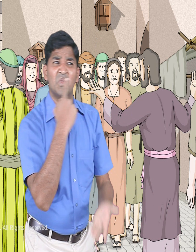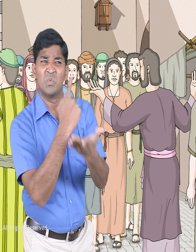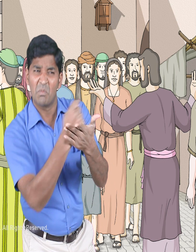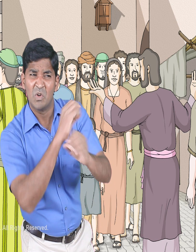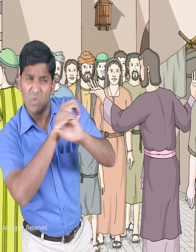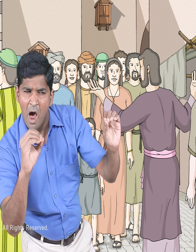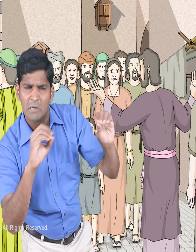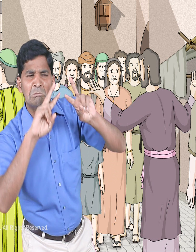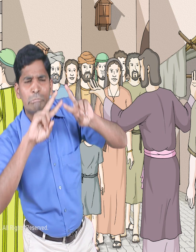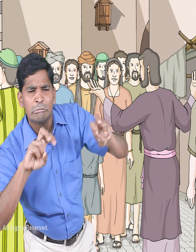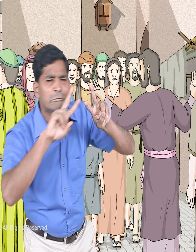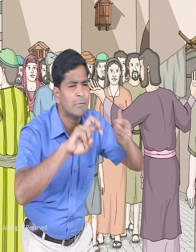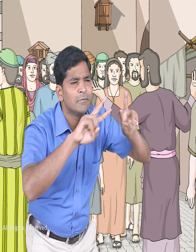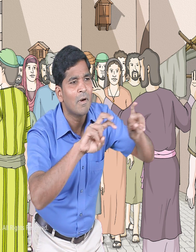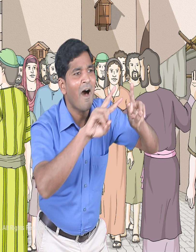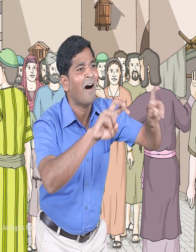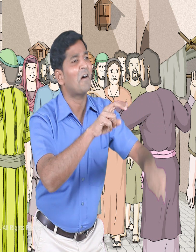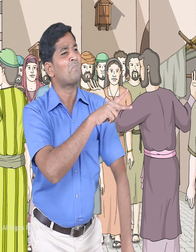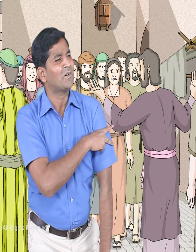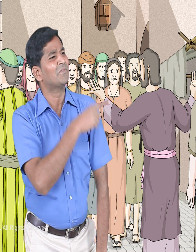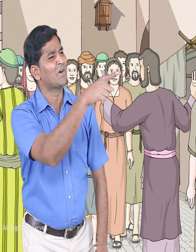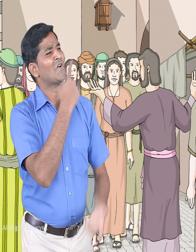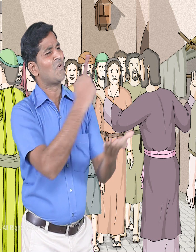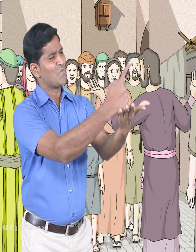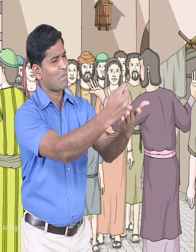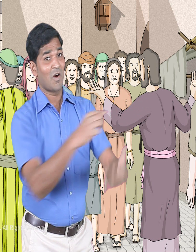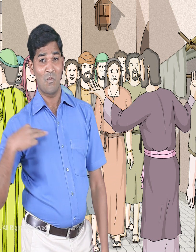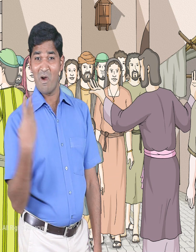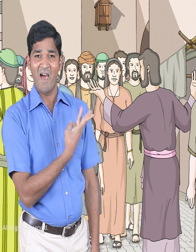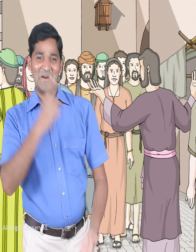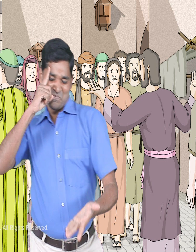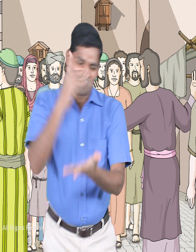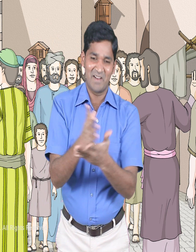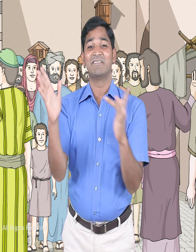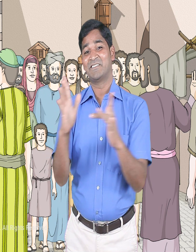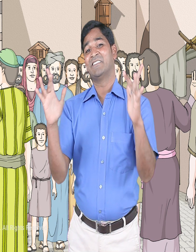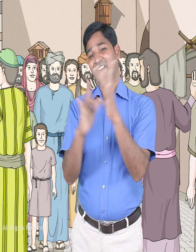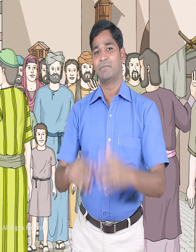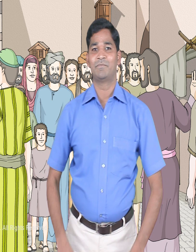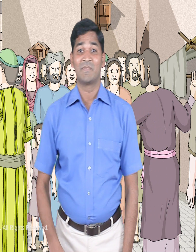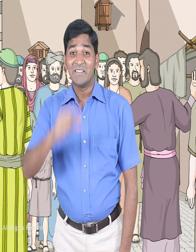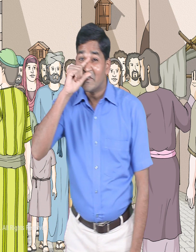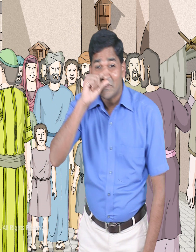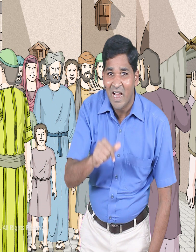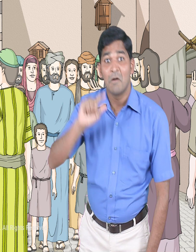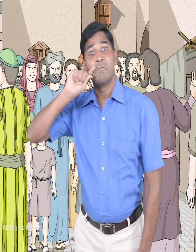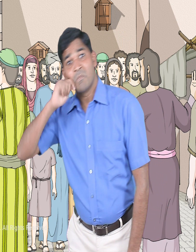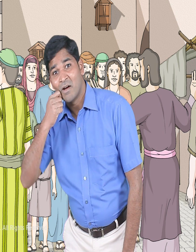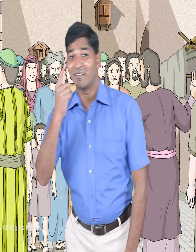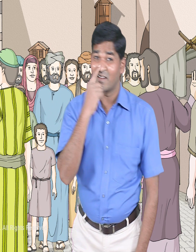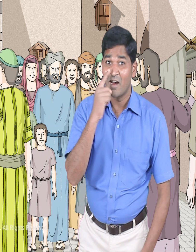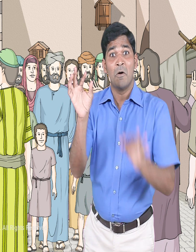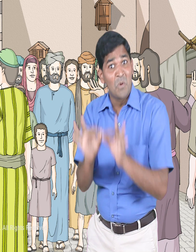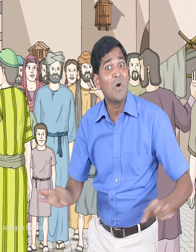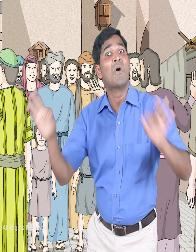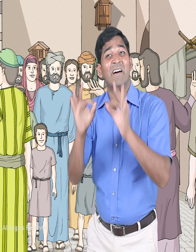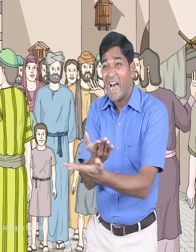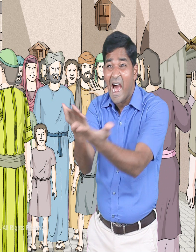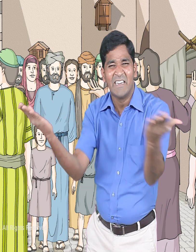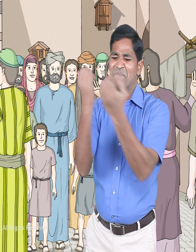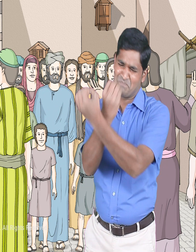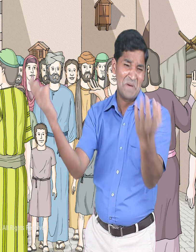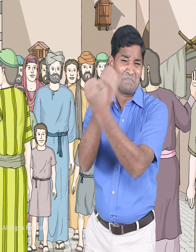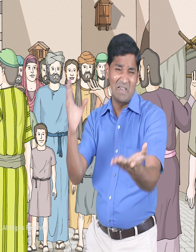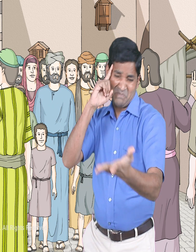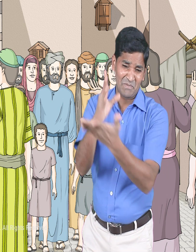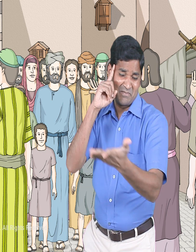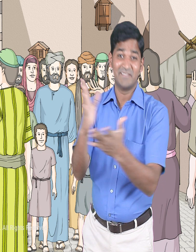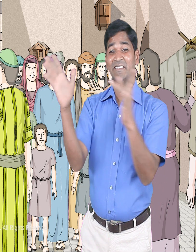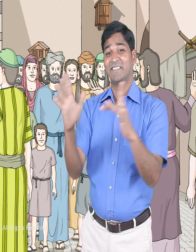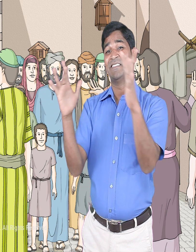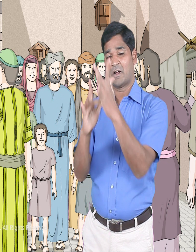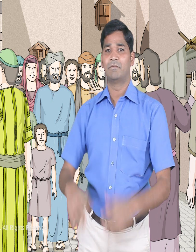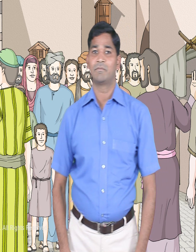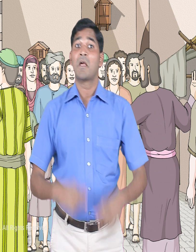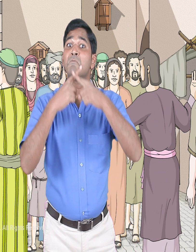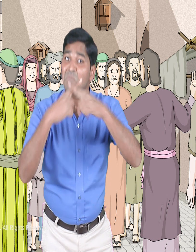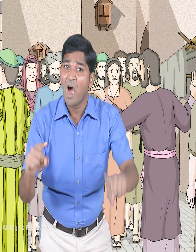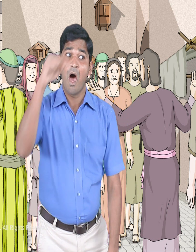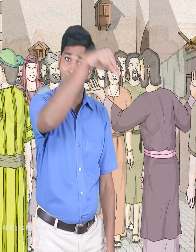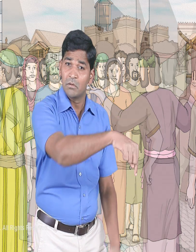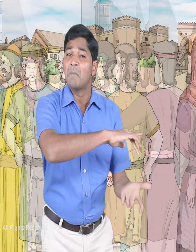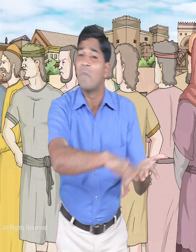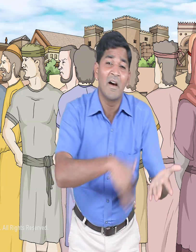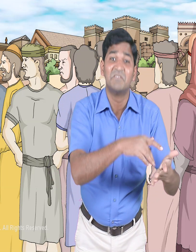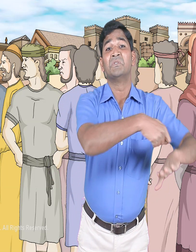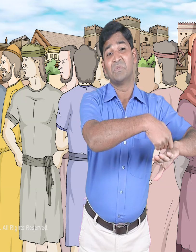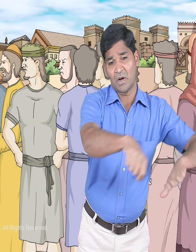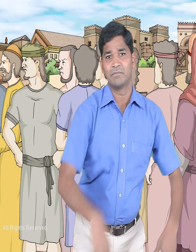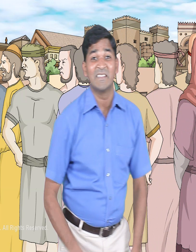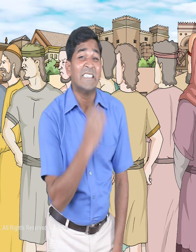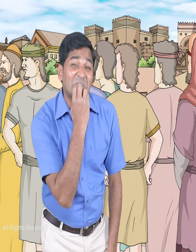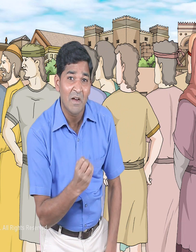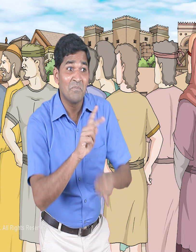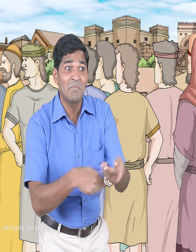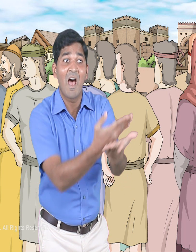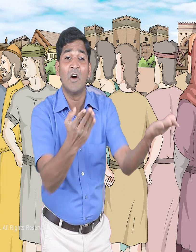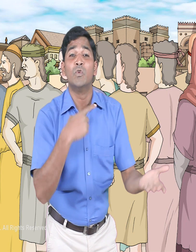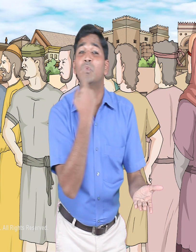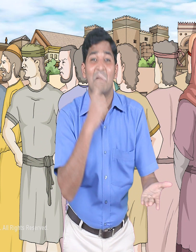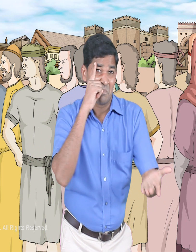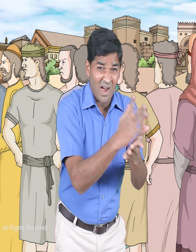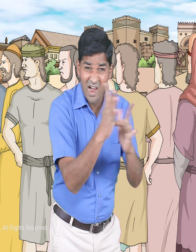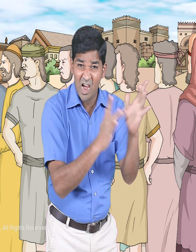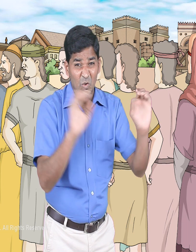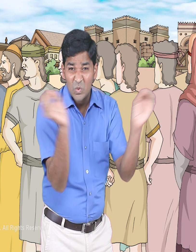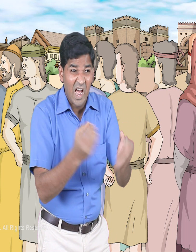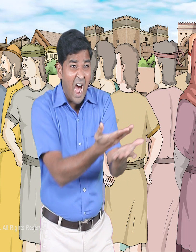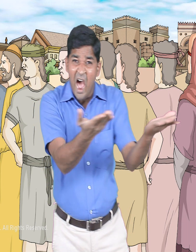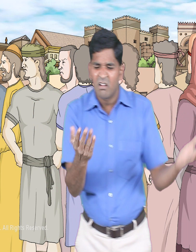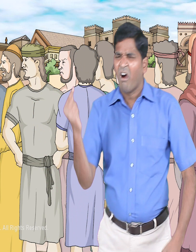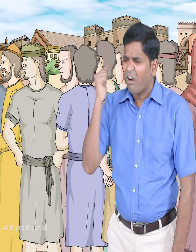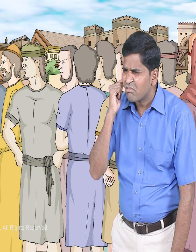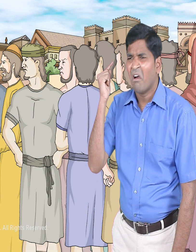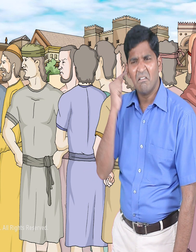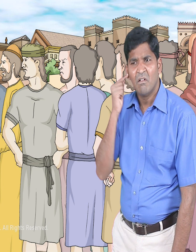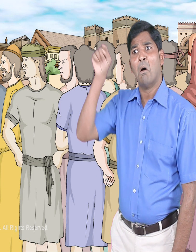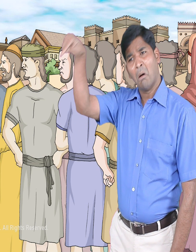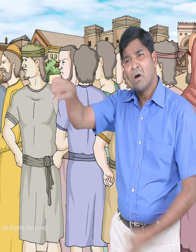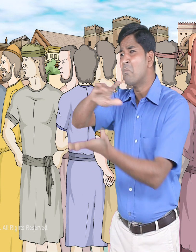As a result, many of them believed, along with quite a few prominent Greek women and men.